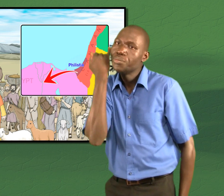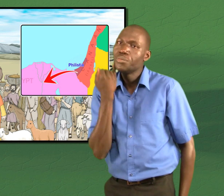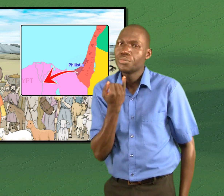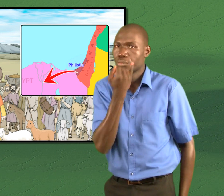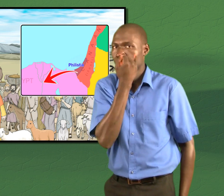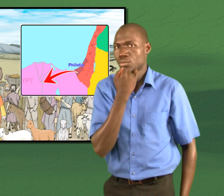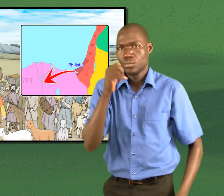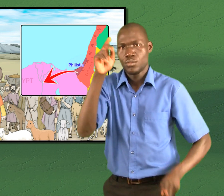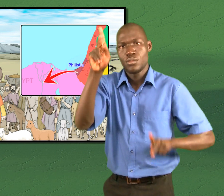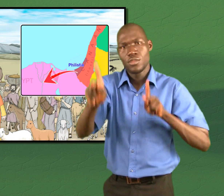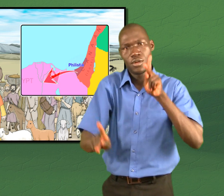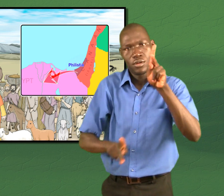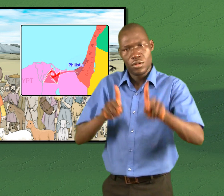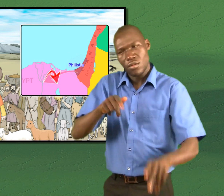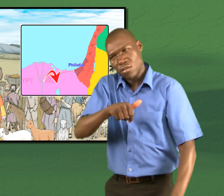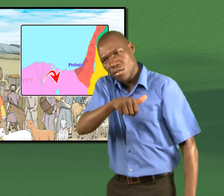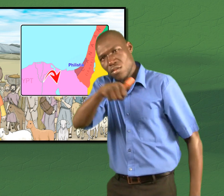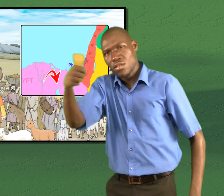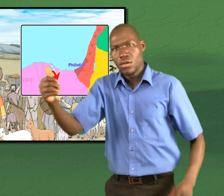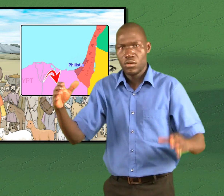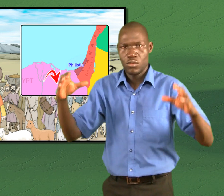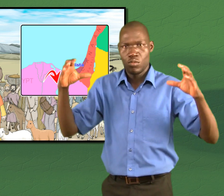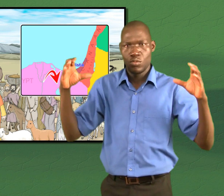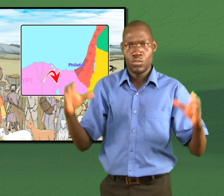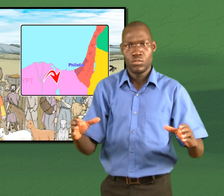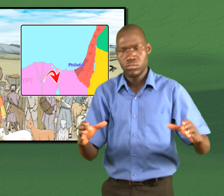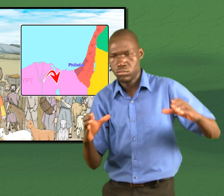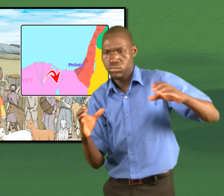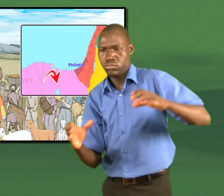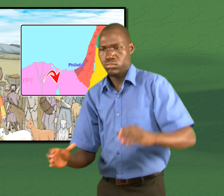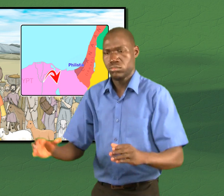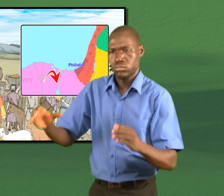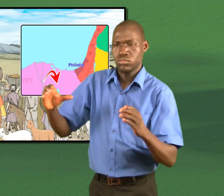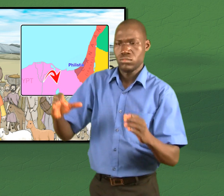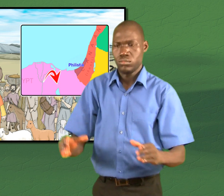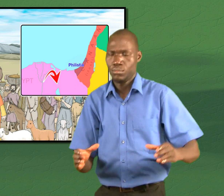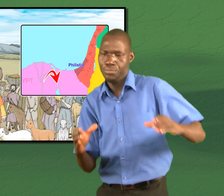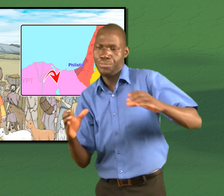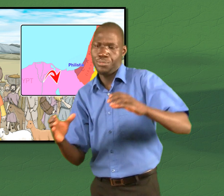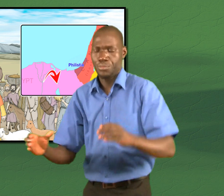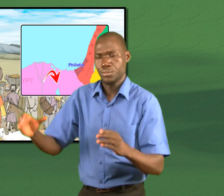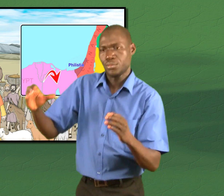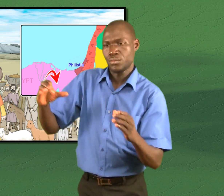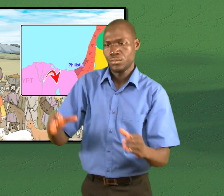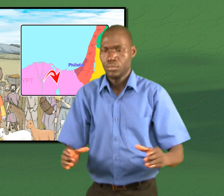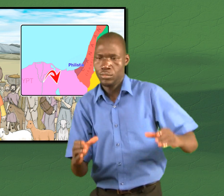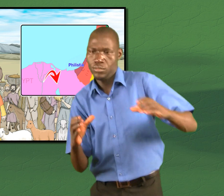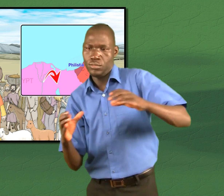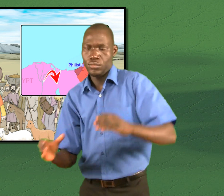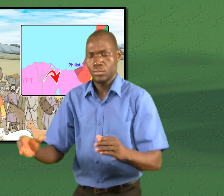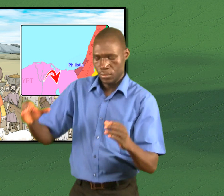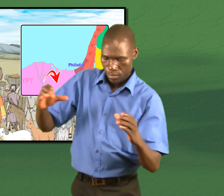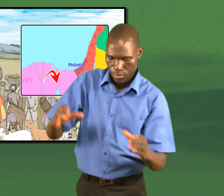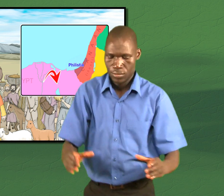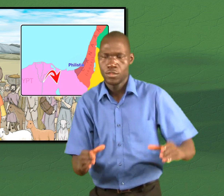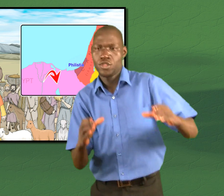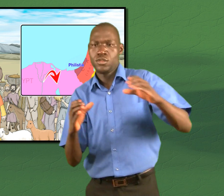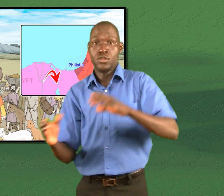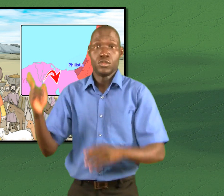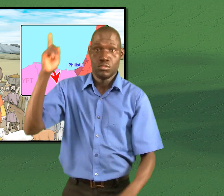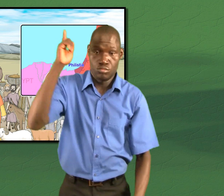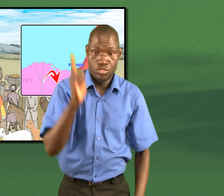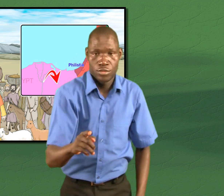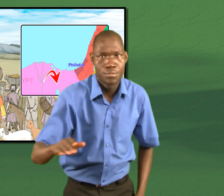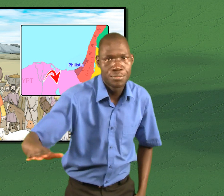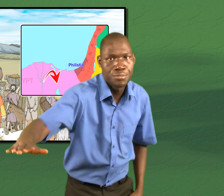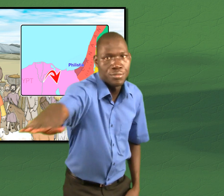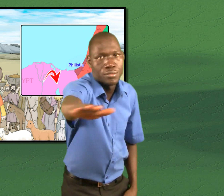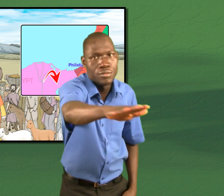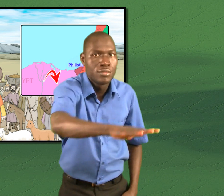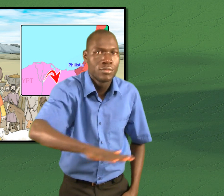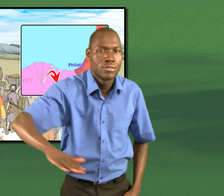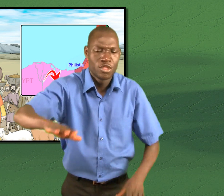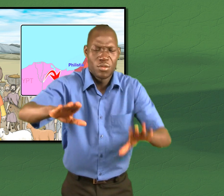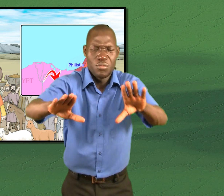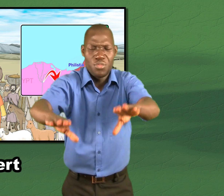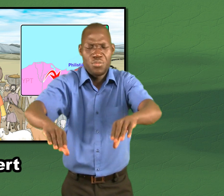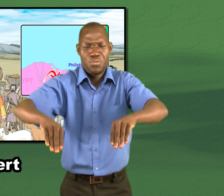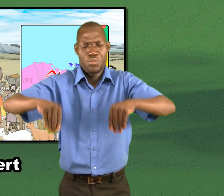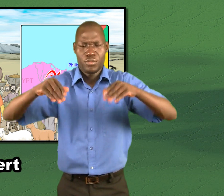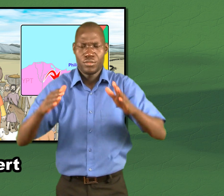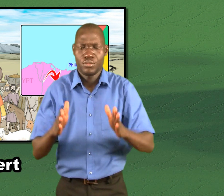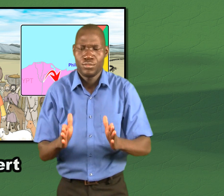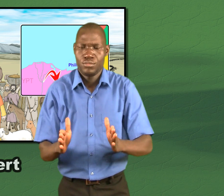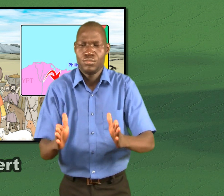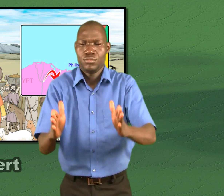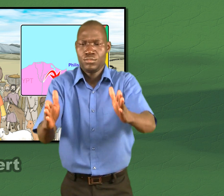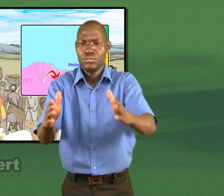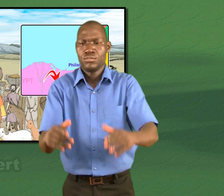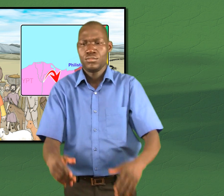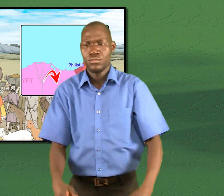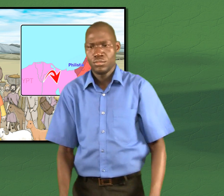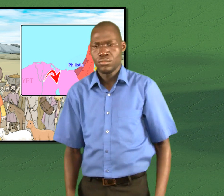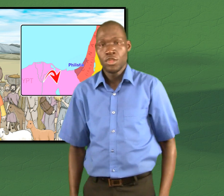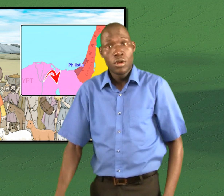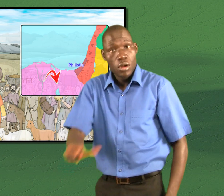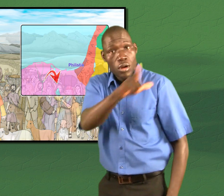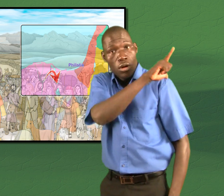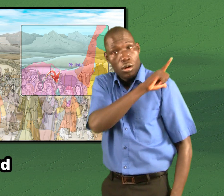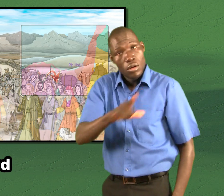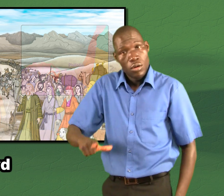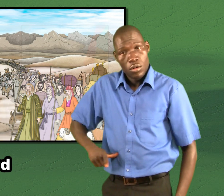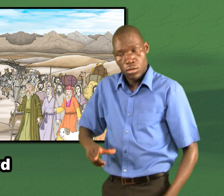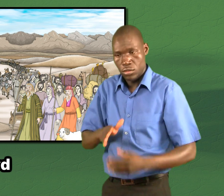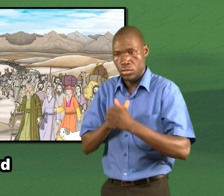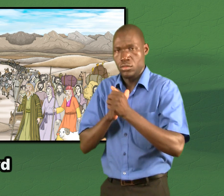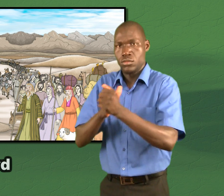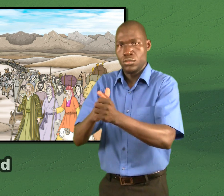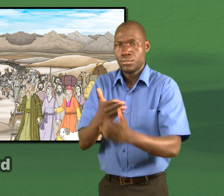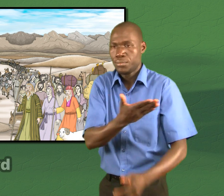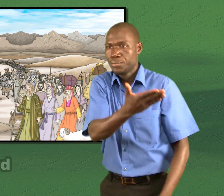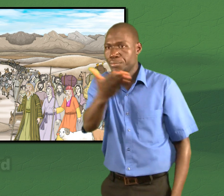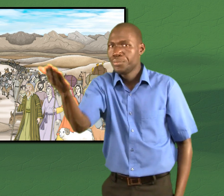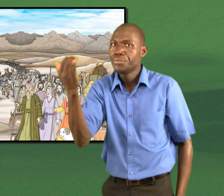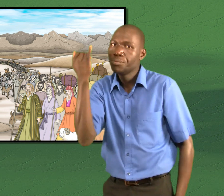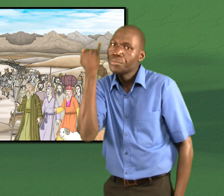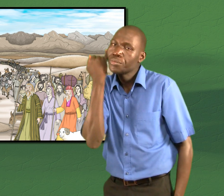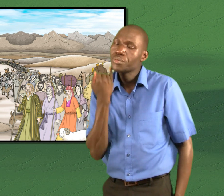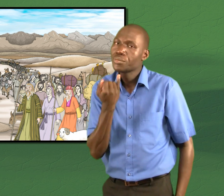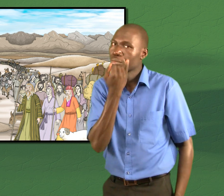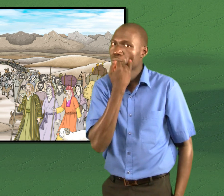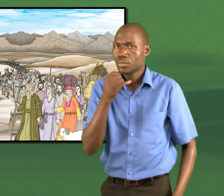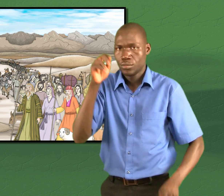So God led the people around by the way of the wilderness toward the Red Sea. And the Israelites left the land of Egypt arrayed for battle.